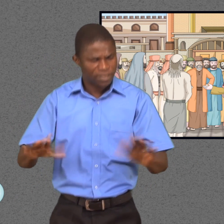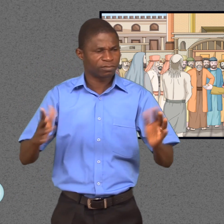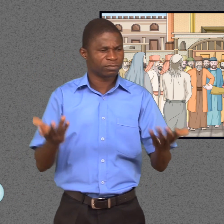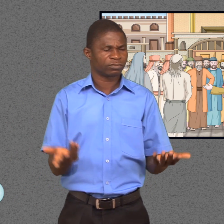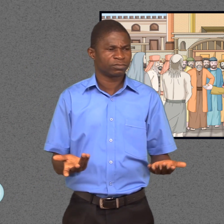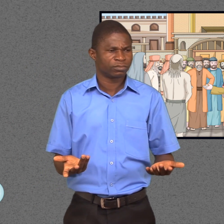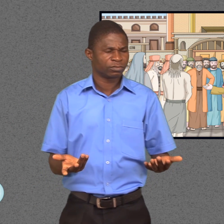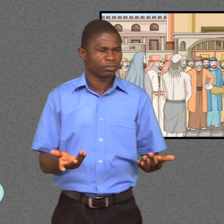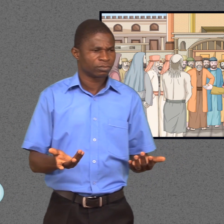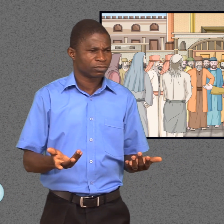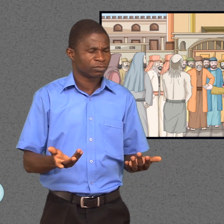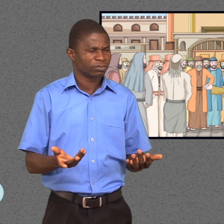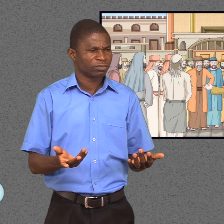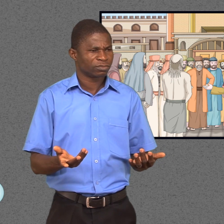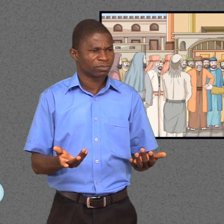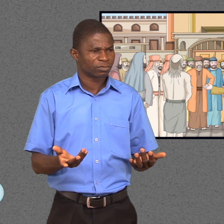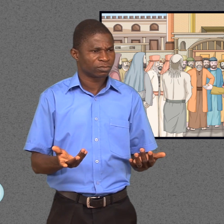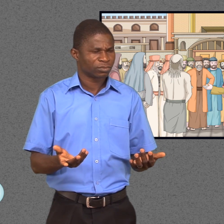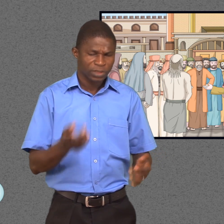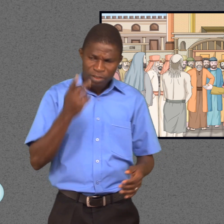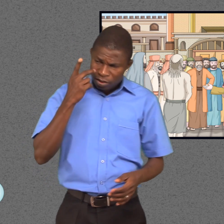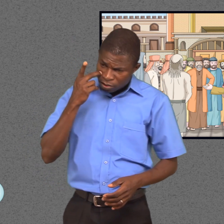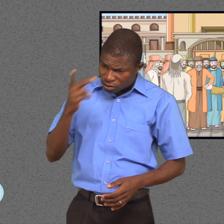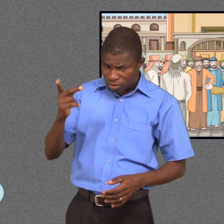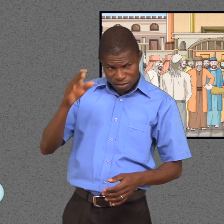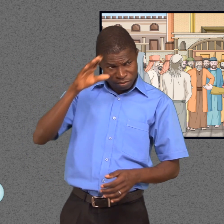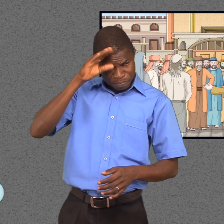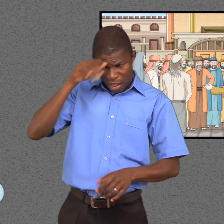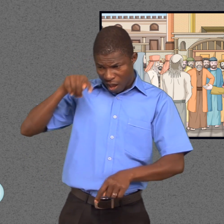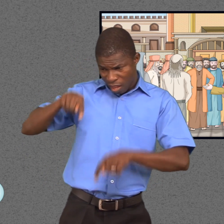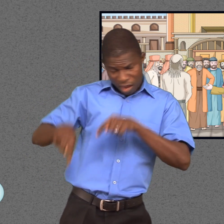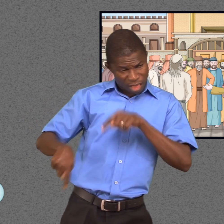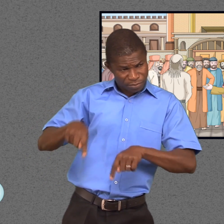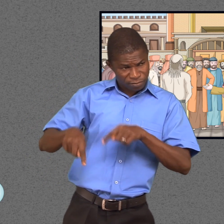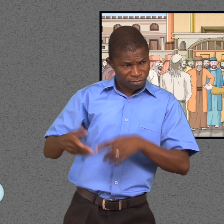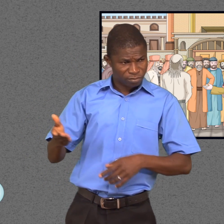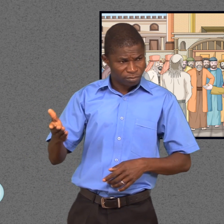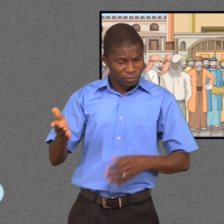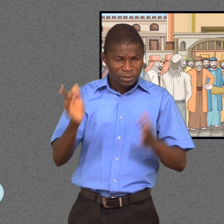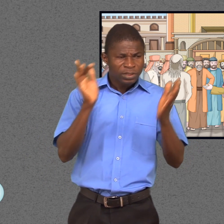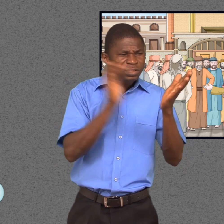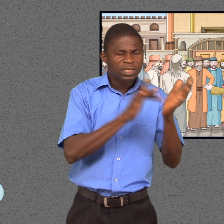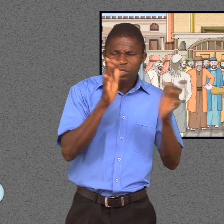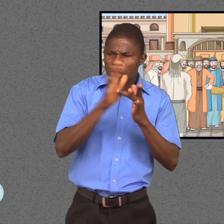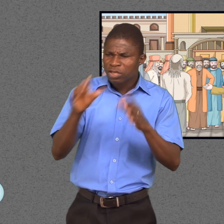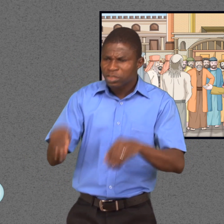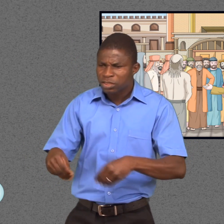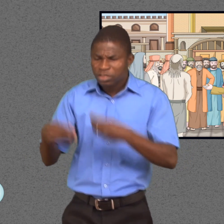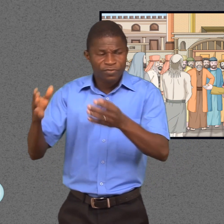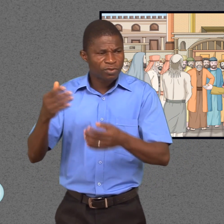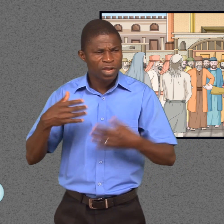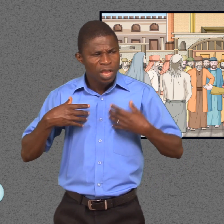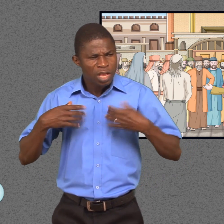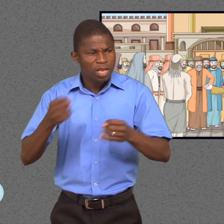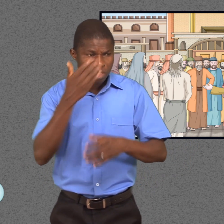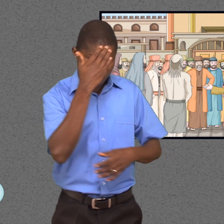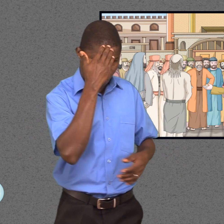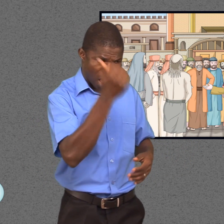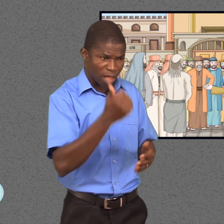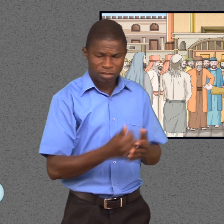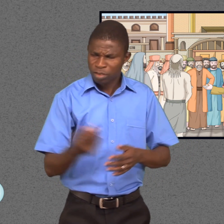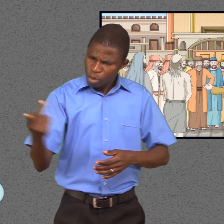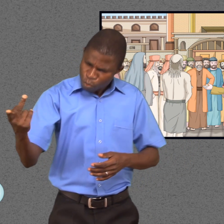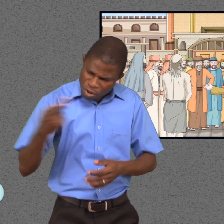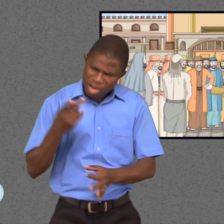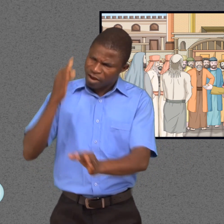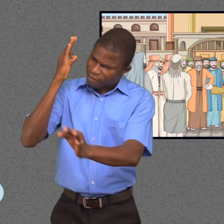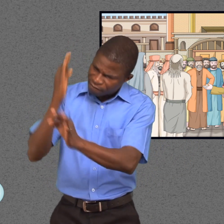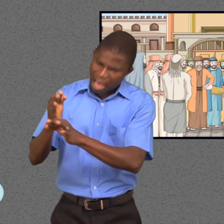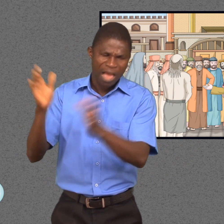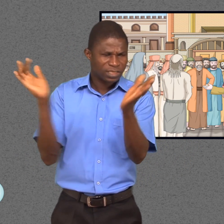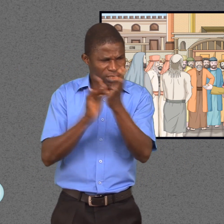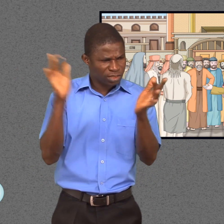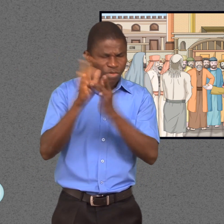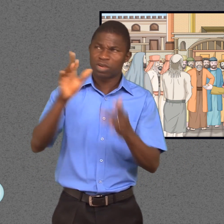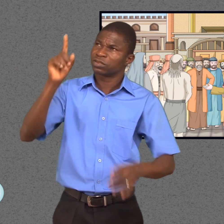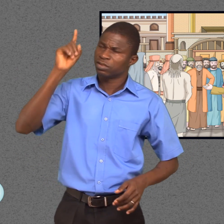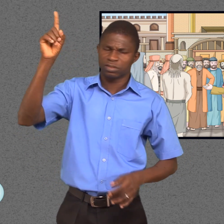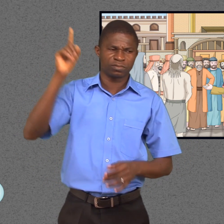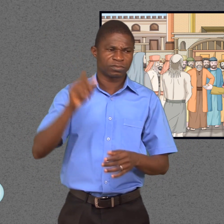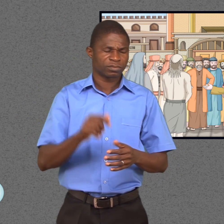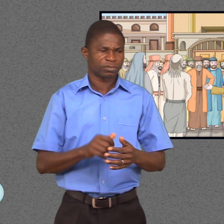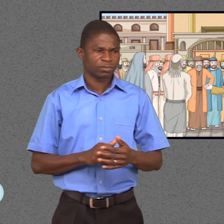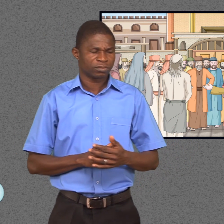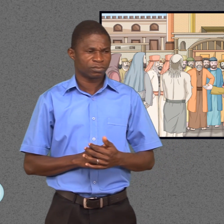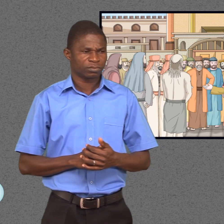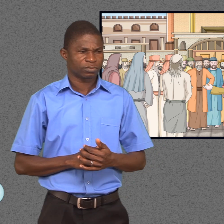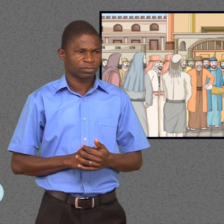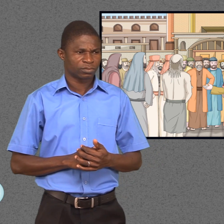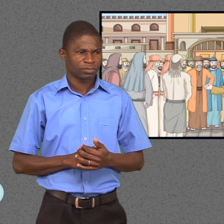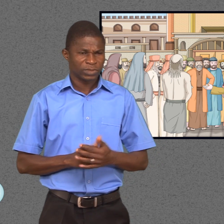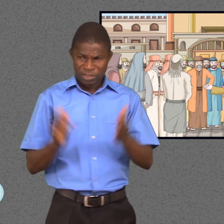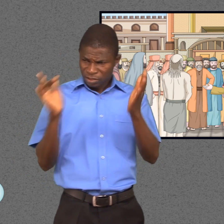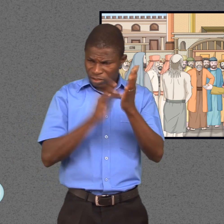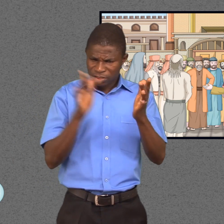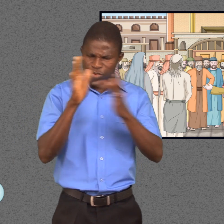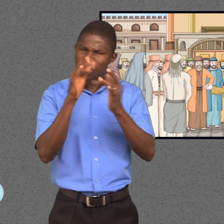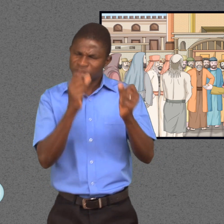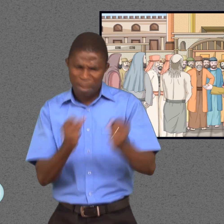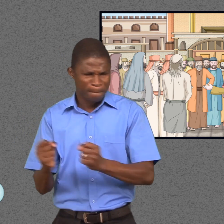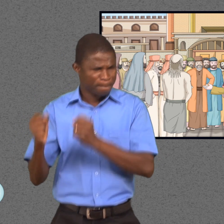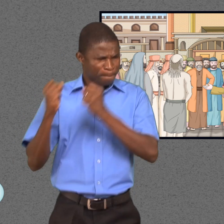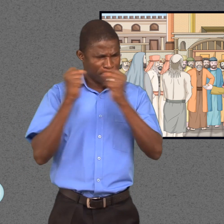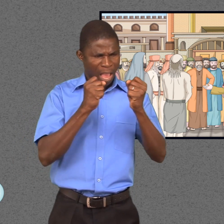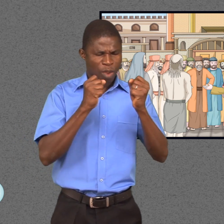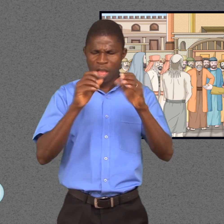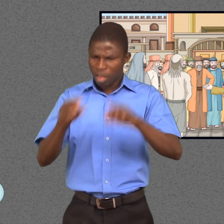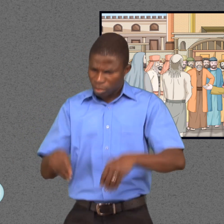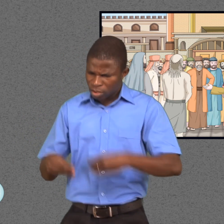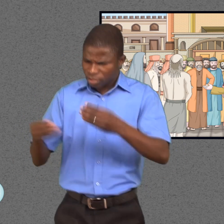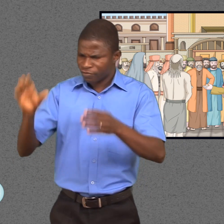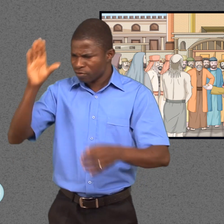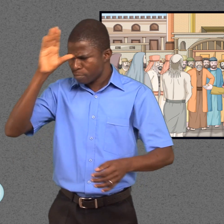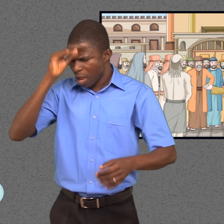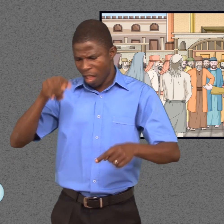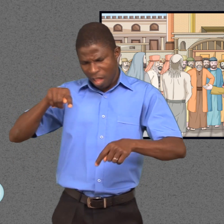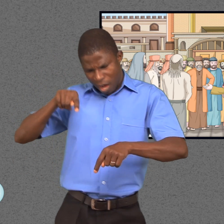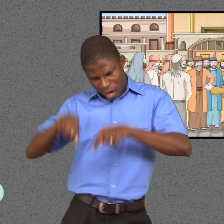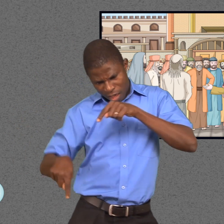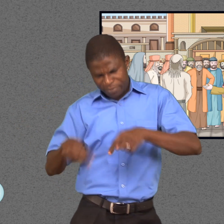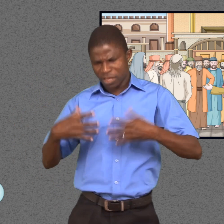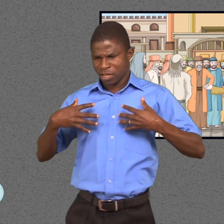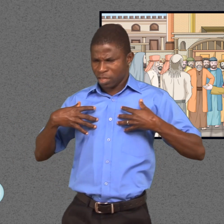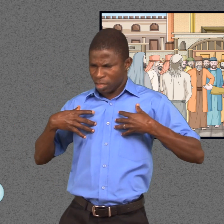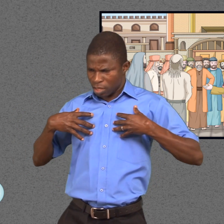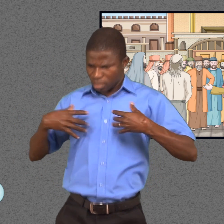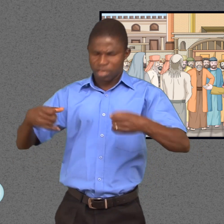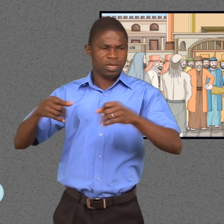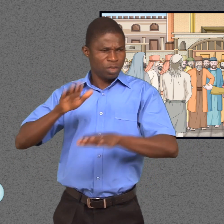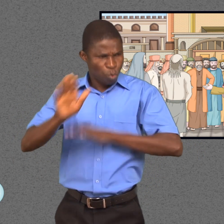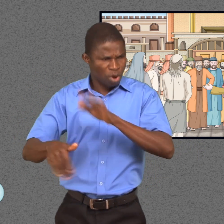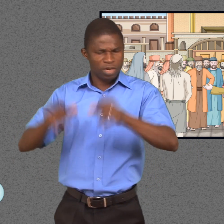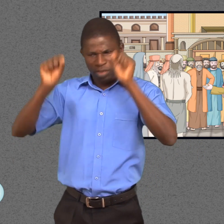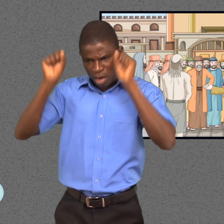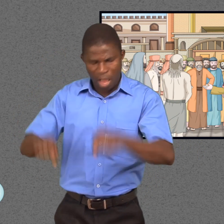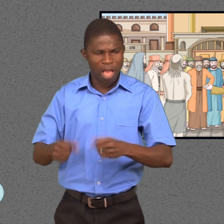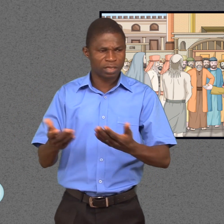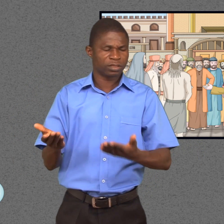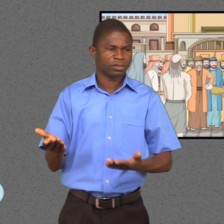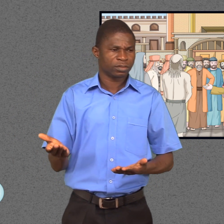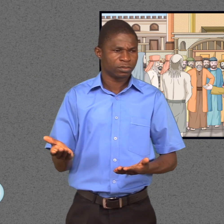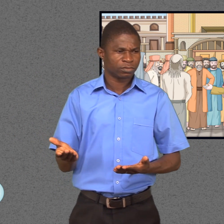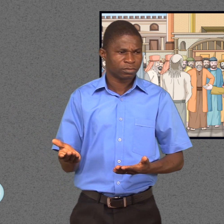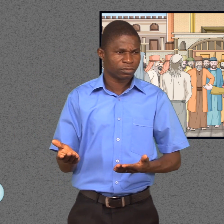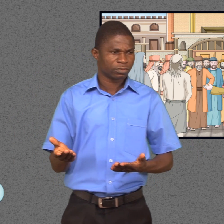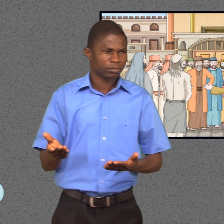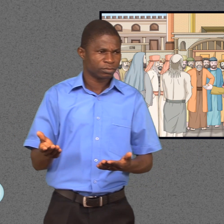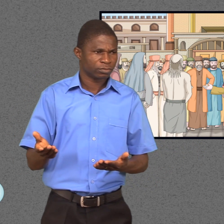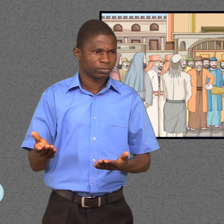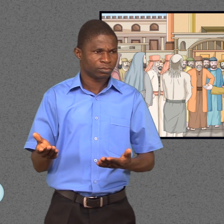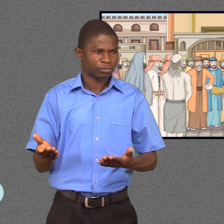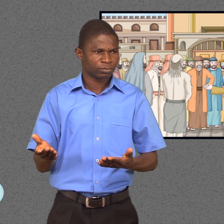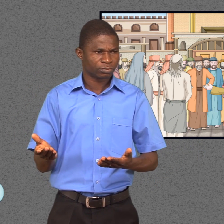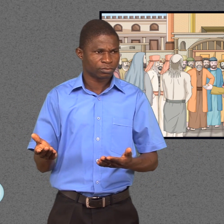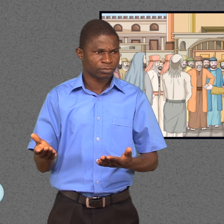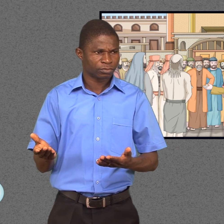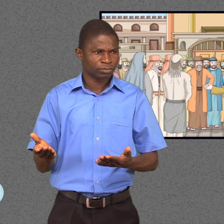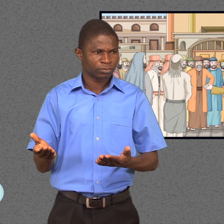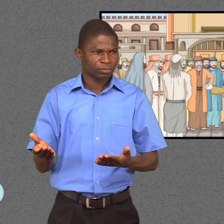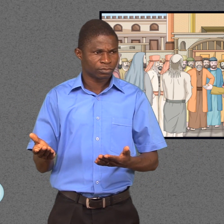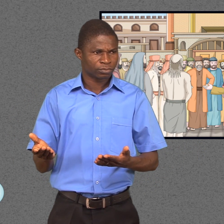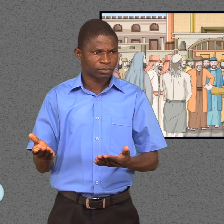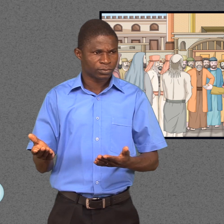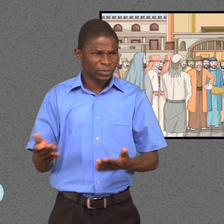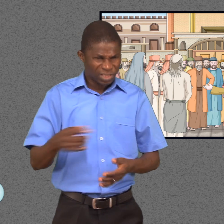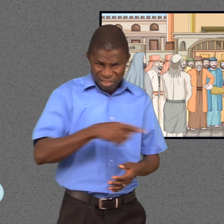By faith in the name of Jesus, this man whom you see and know has been made strong.